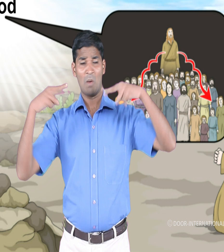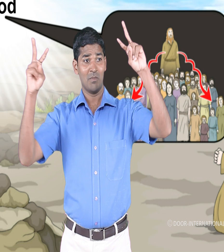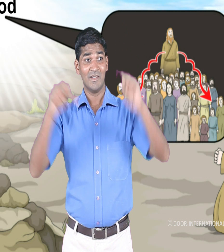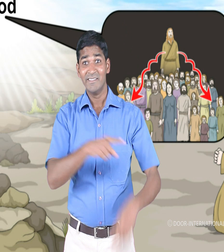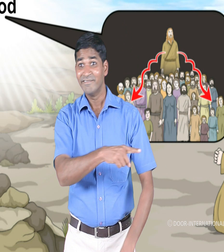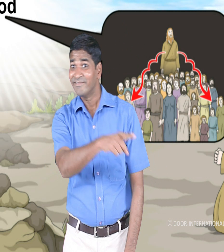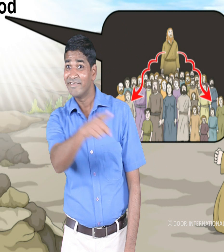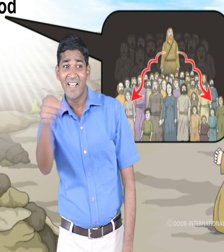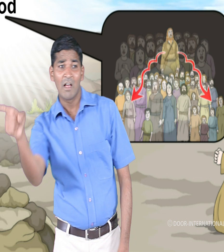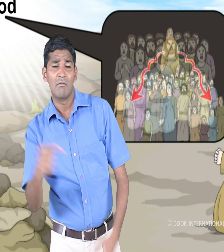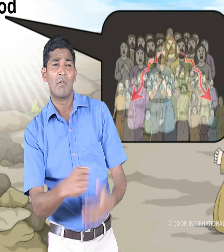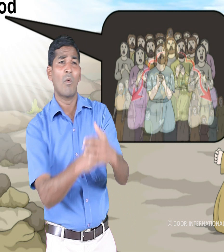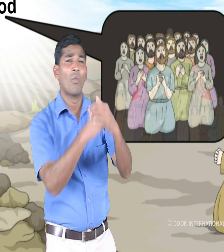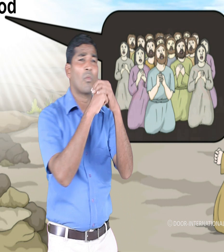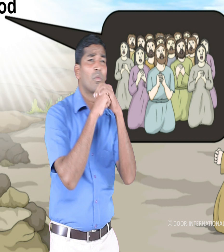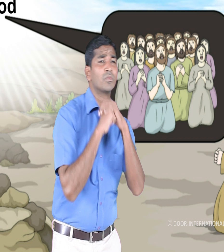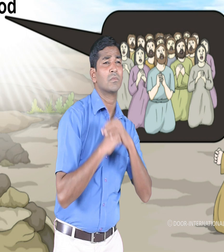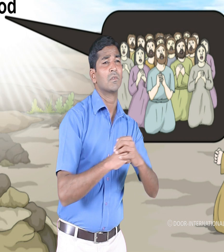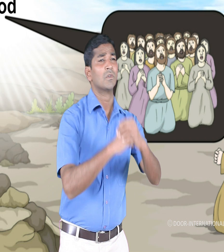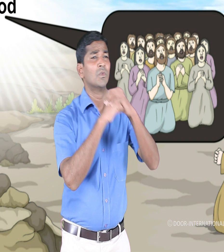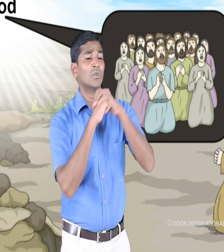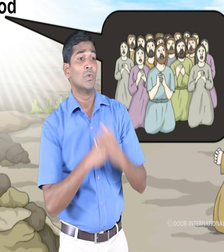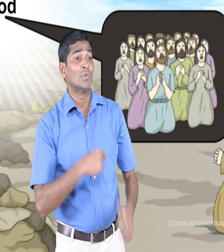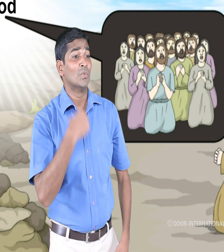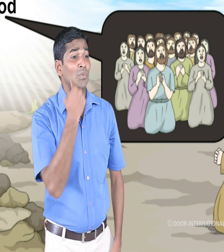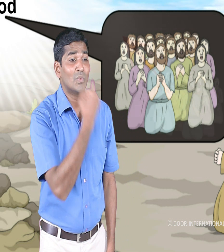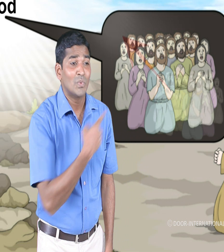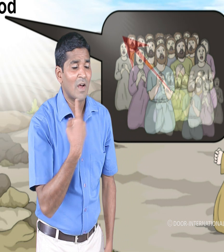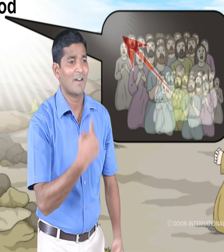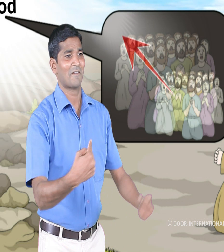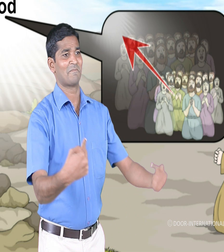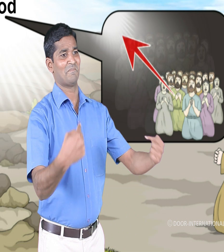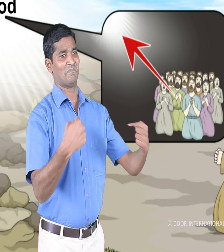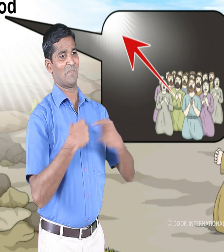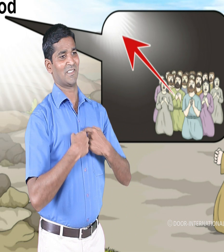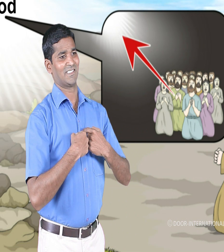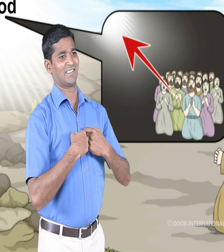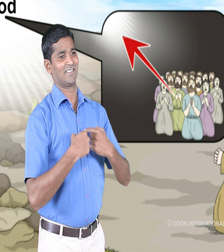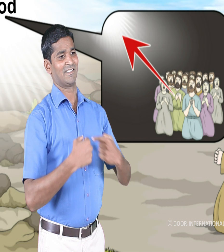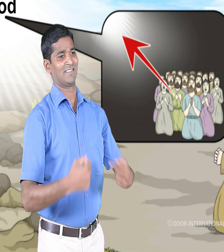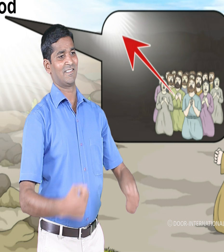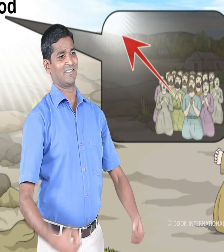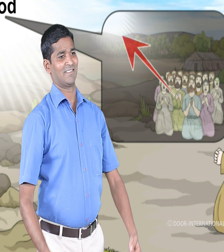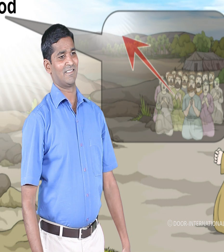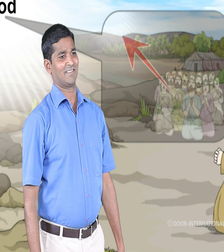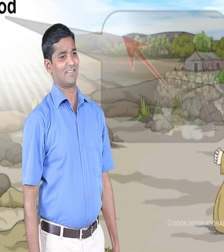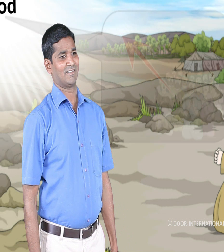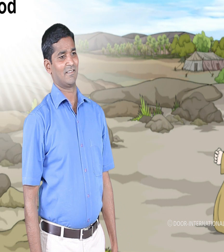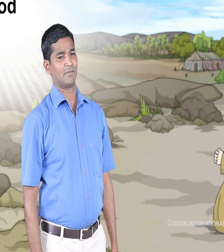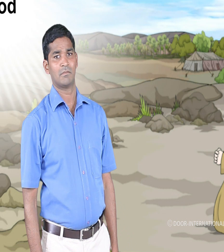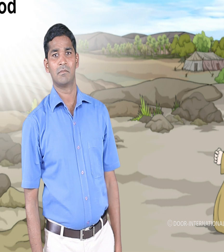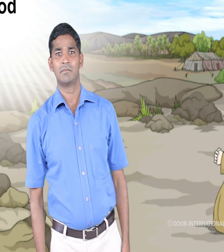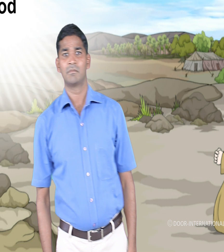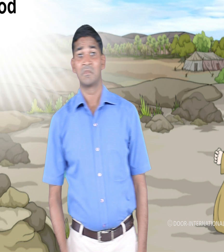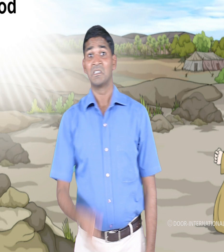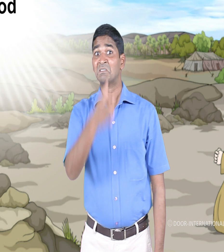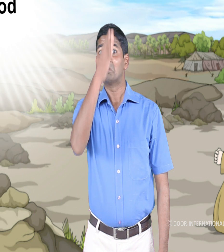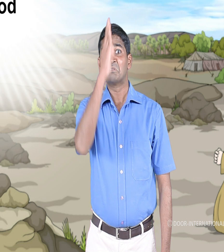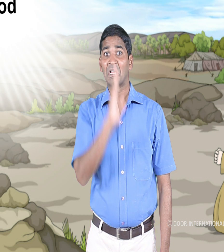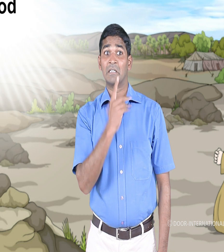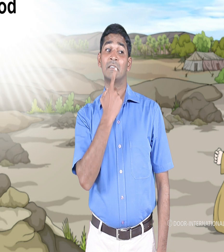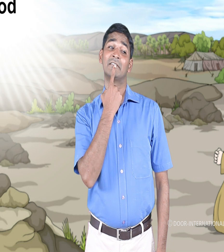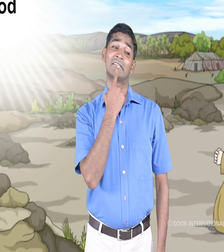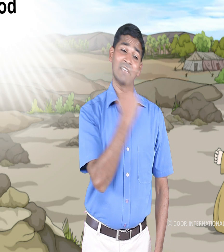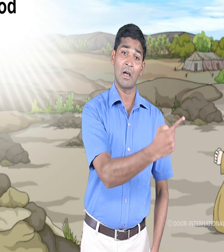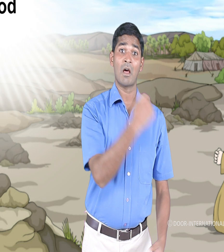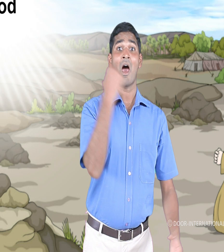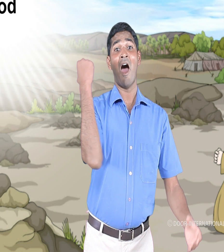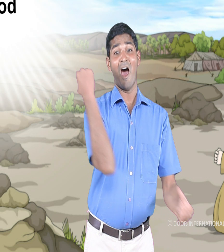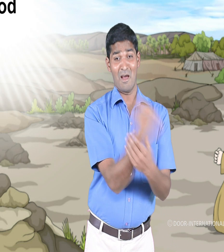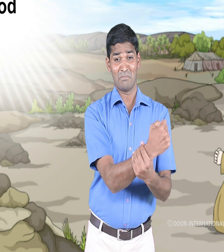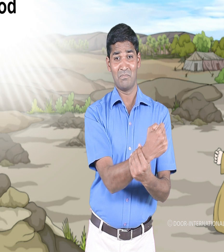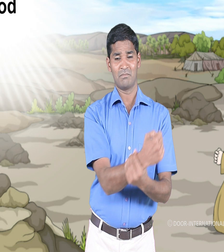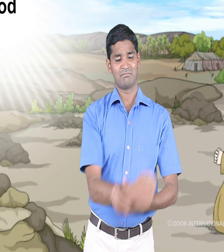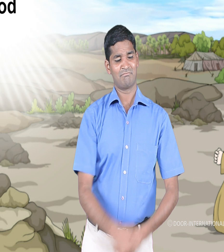and I will be their God.”